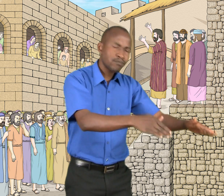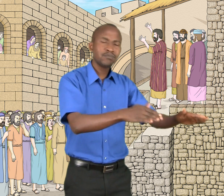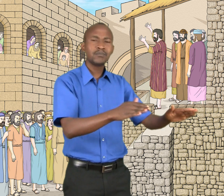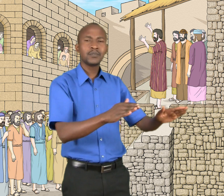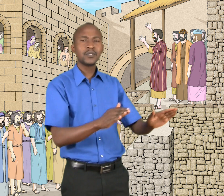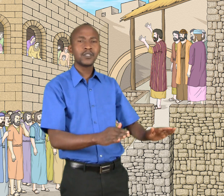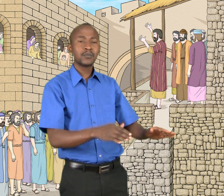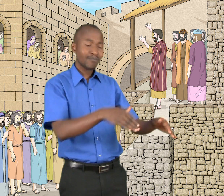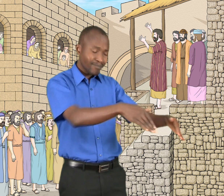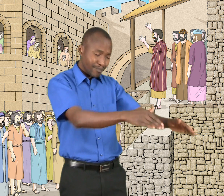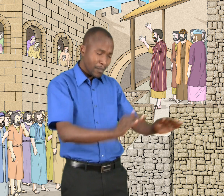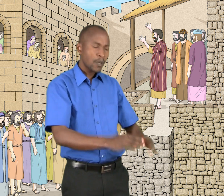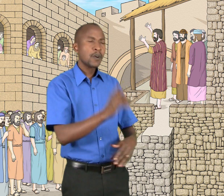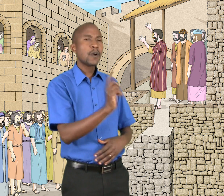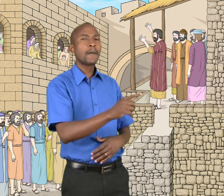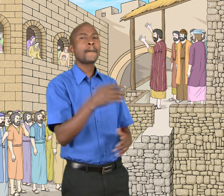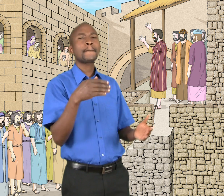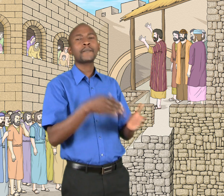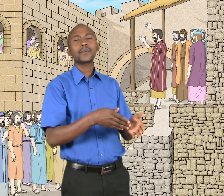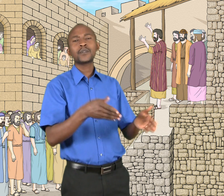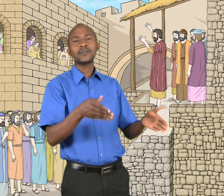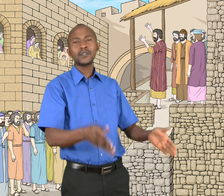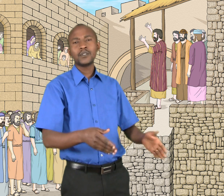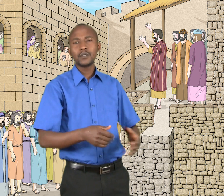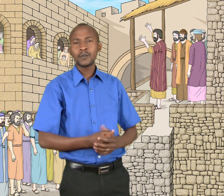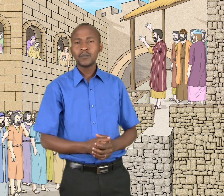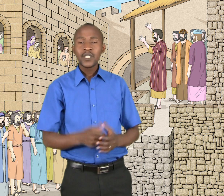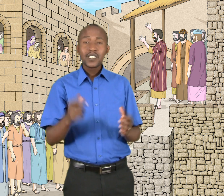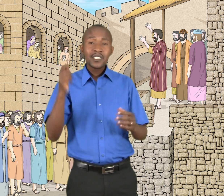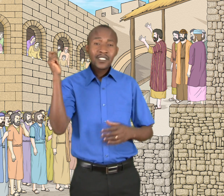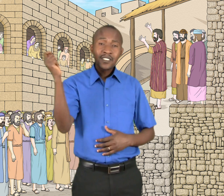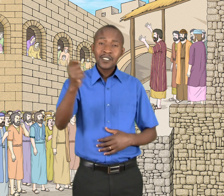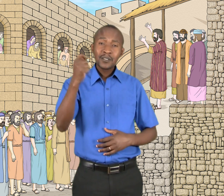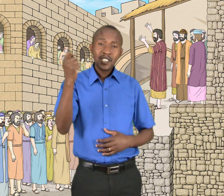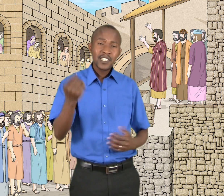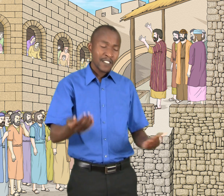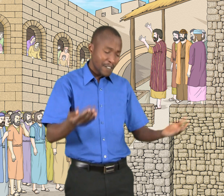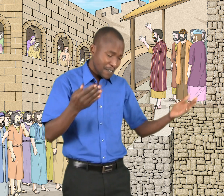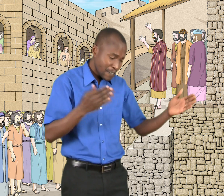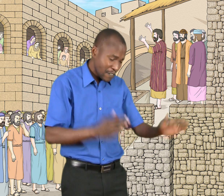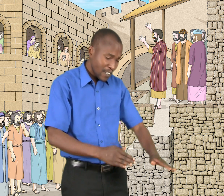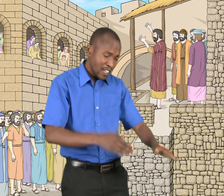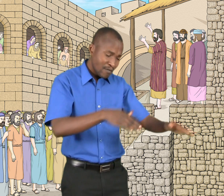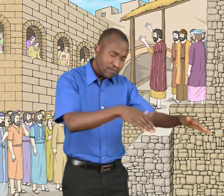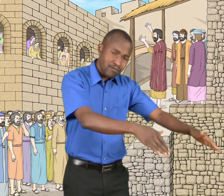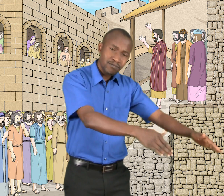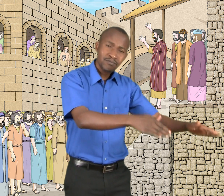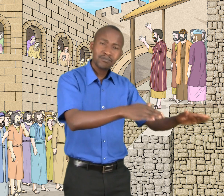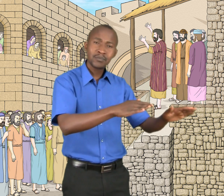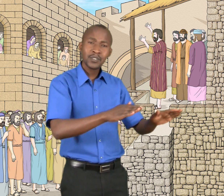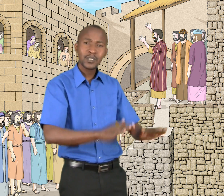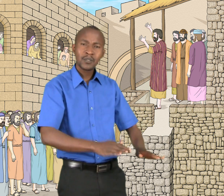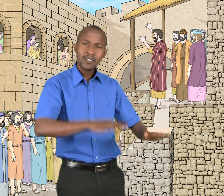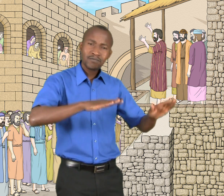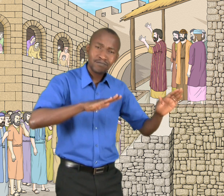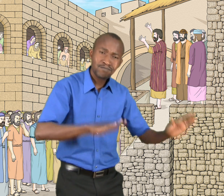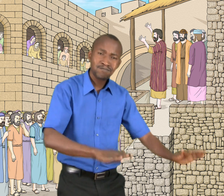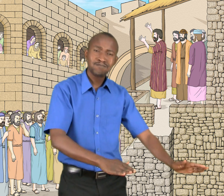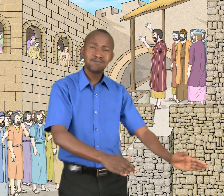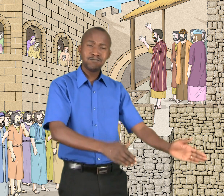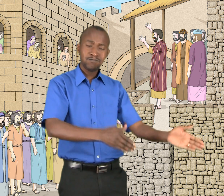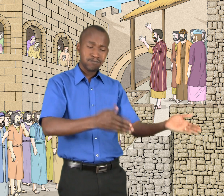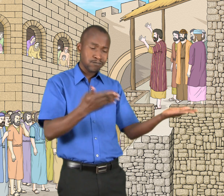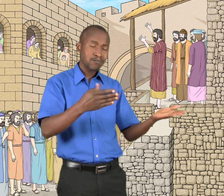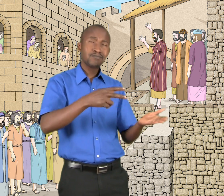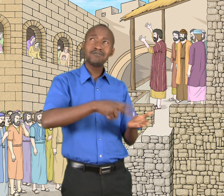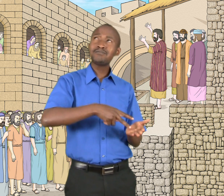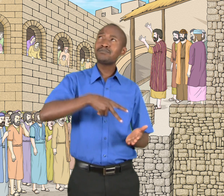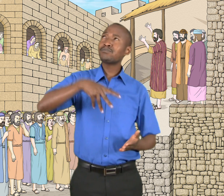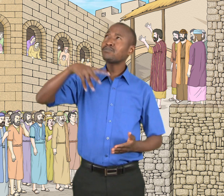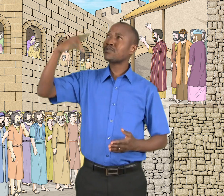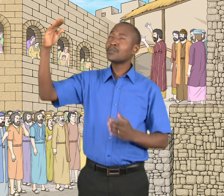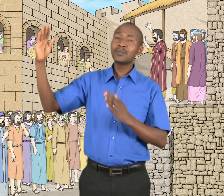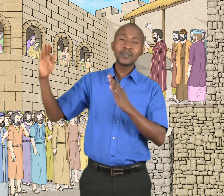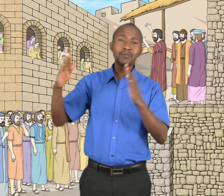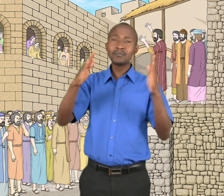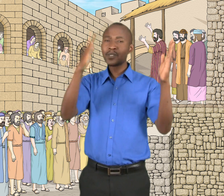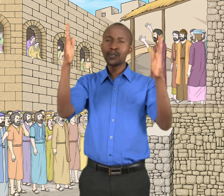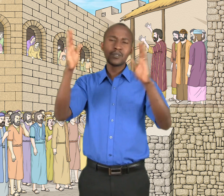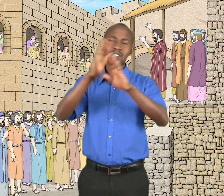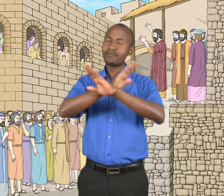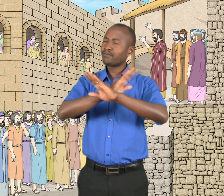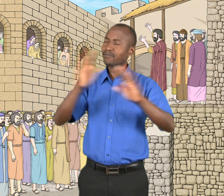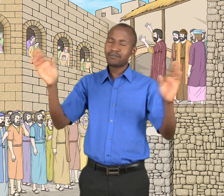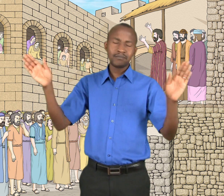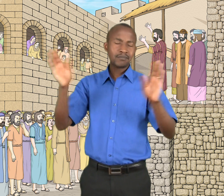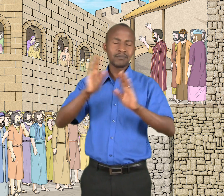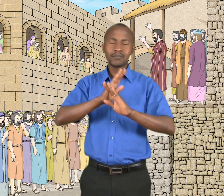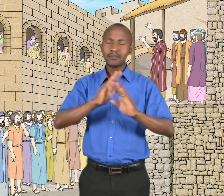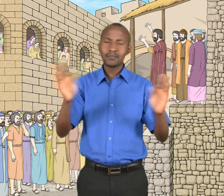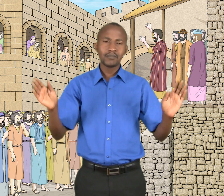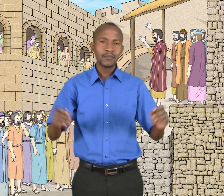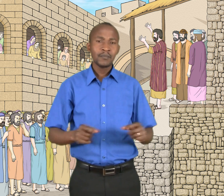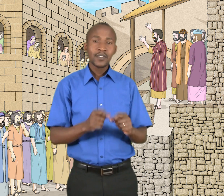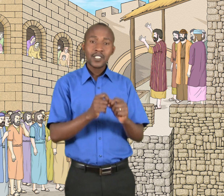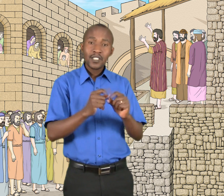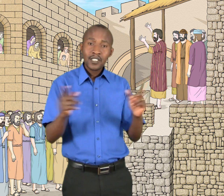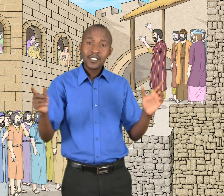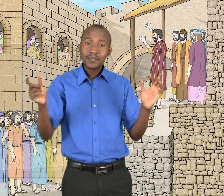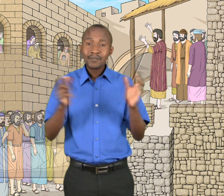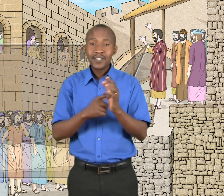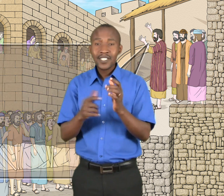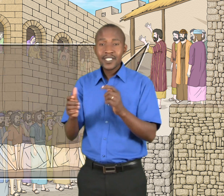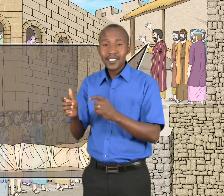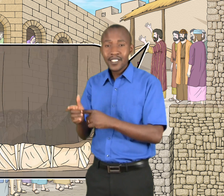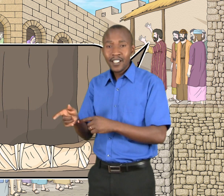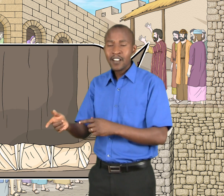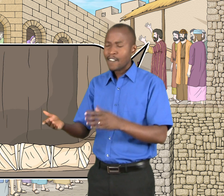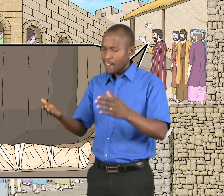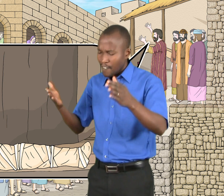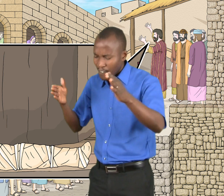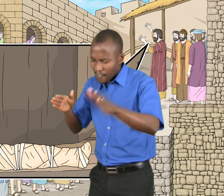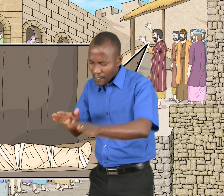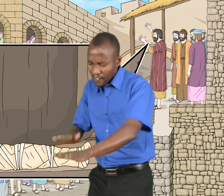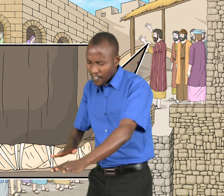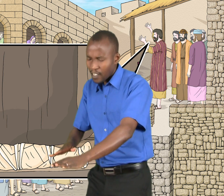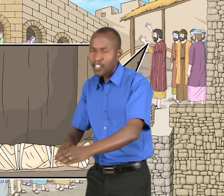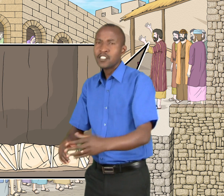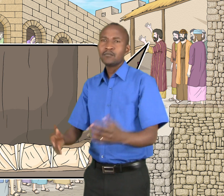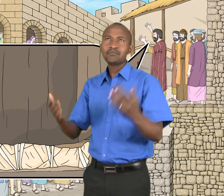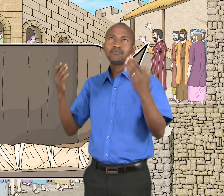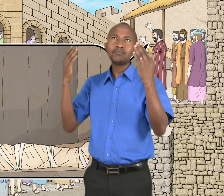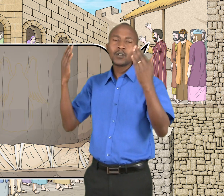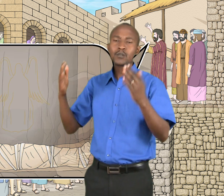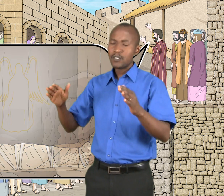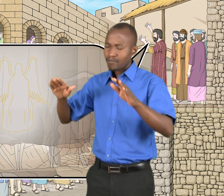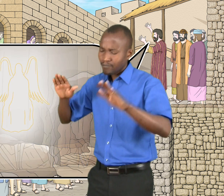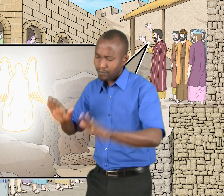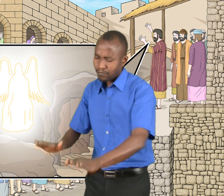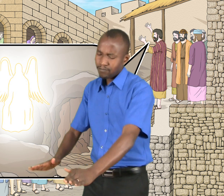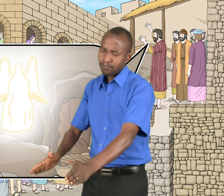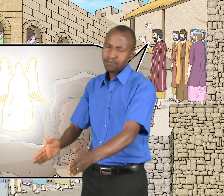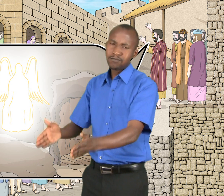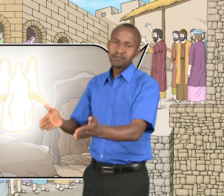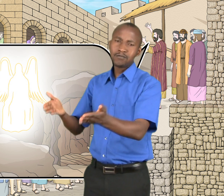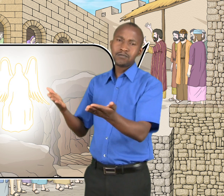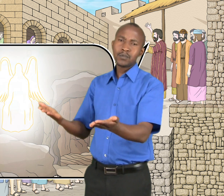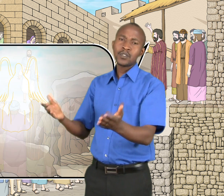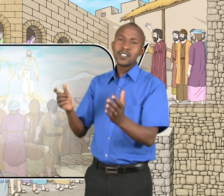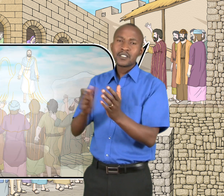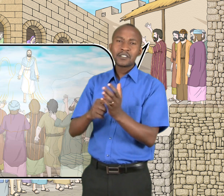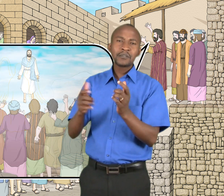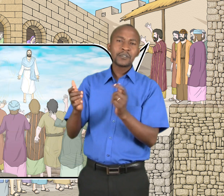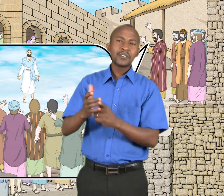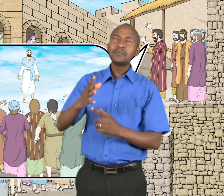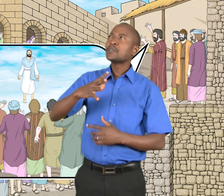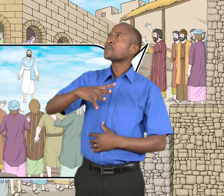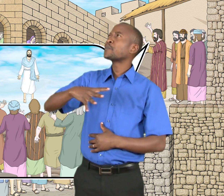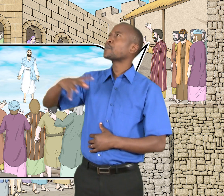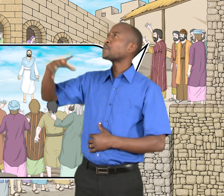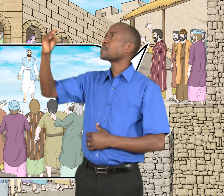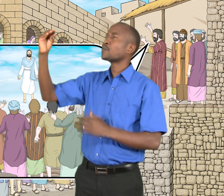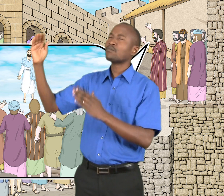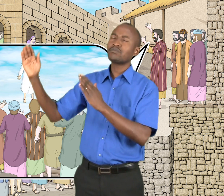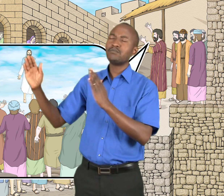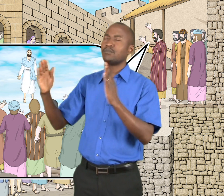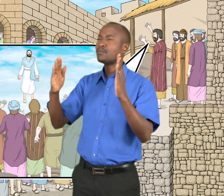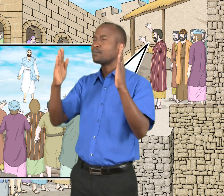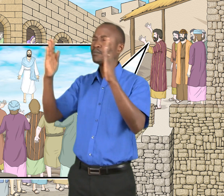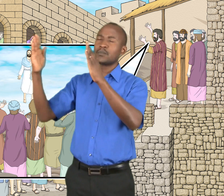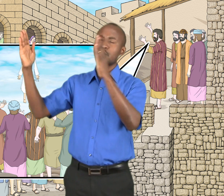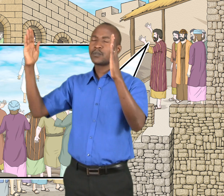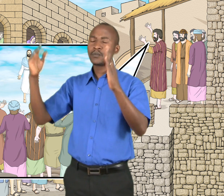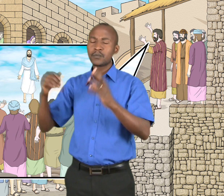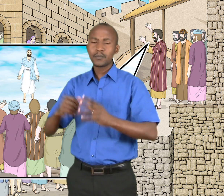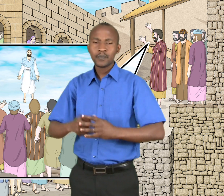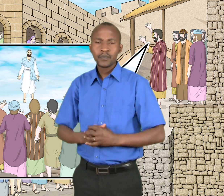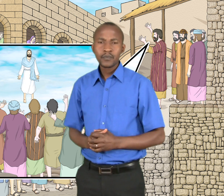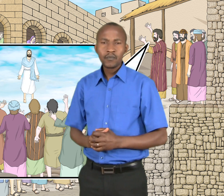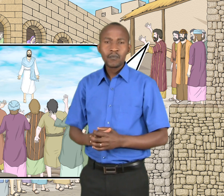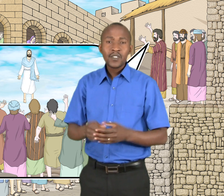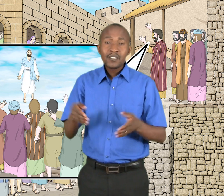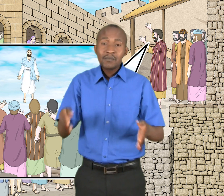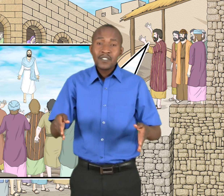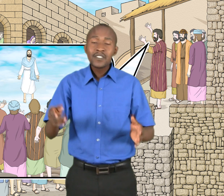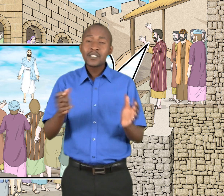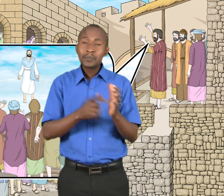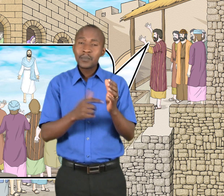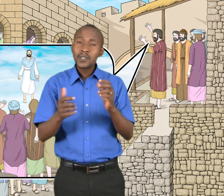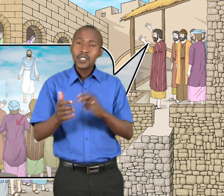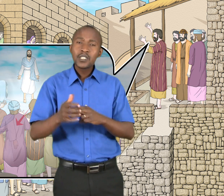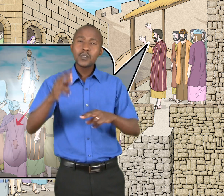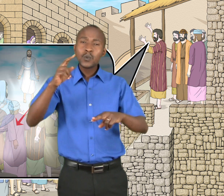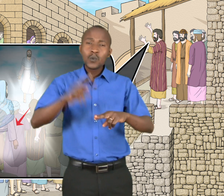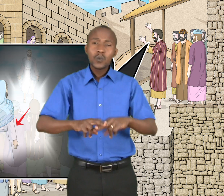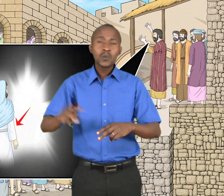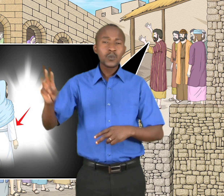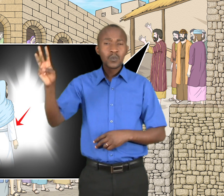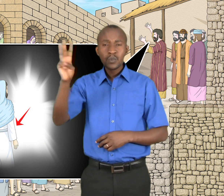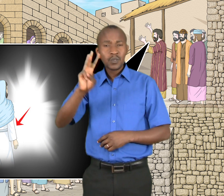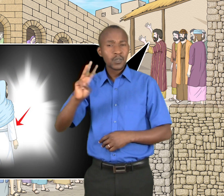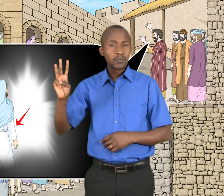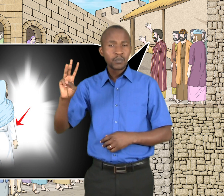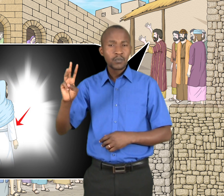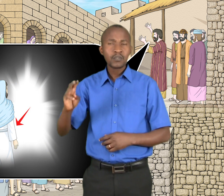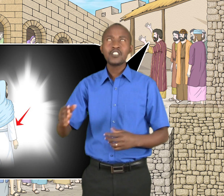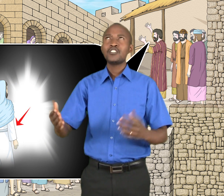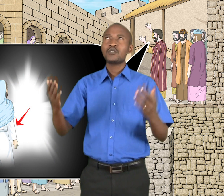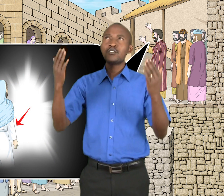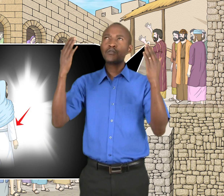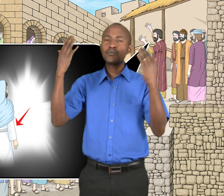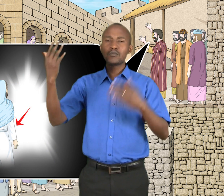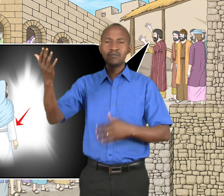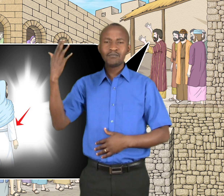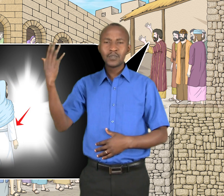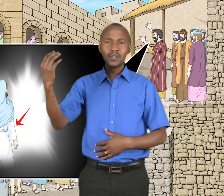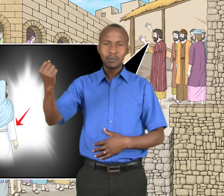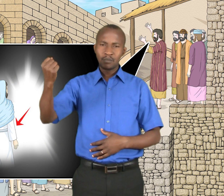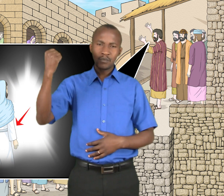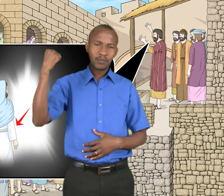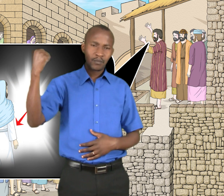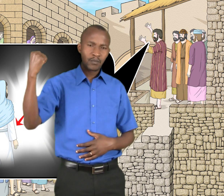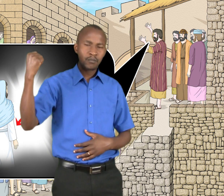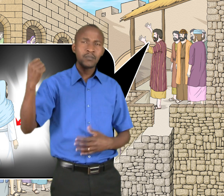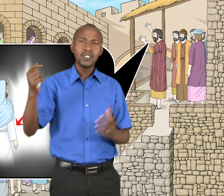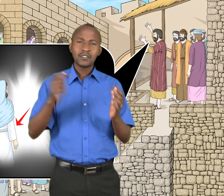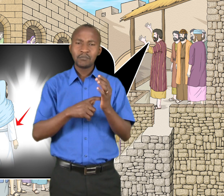Foreseeing this, David spoke about the resurrection of the Christ, that He was not abandoned to Hades, nor did His body see decay. God has raised this Jesus to life, to which we are all witnesses.